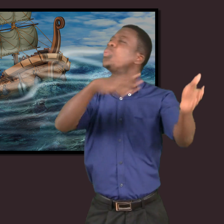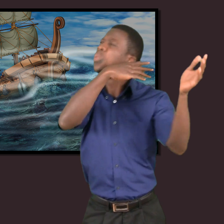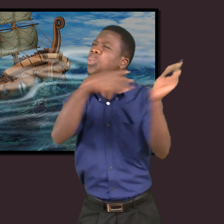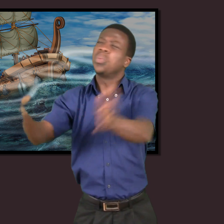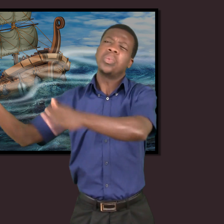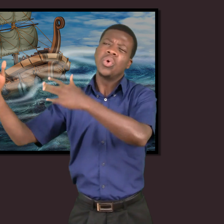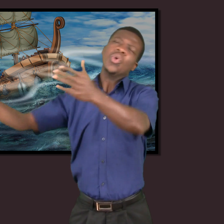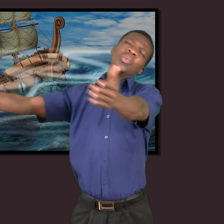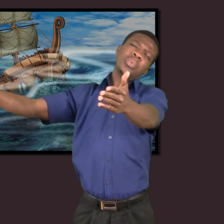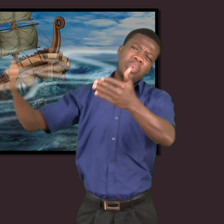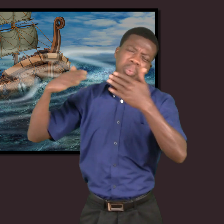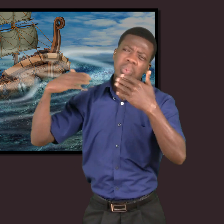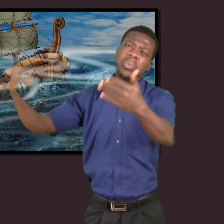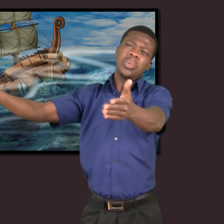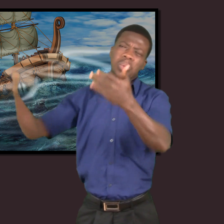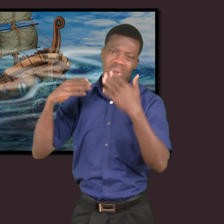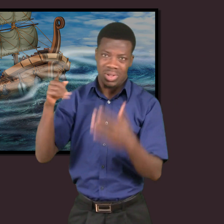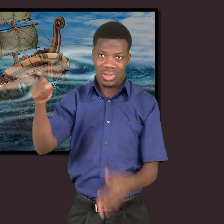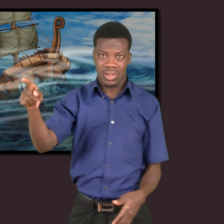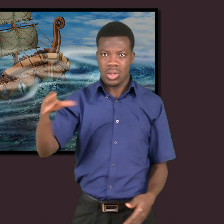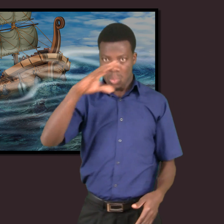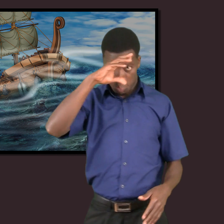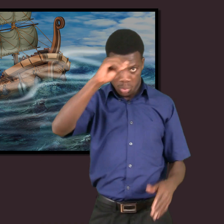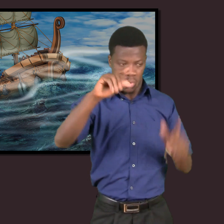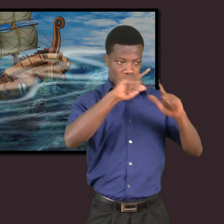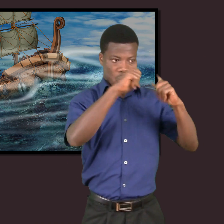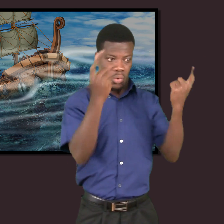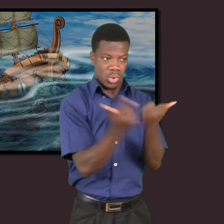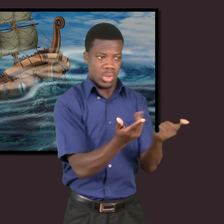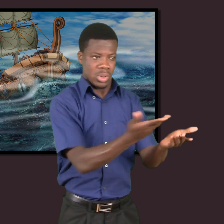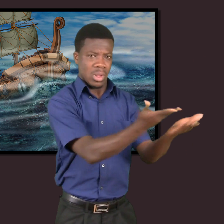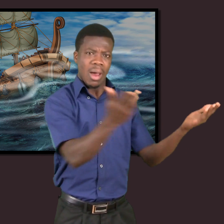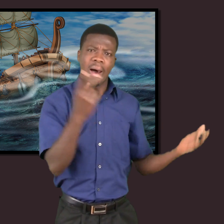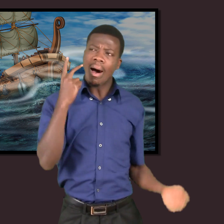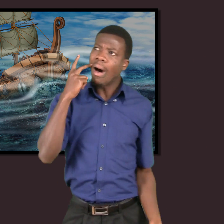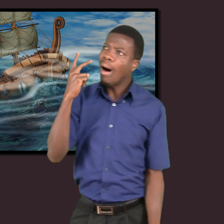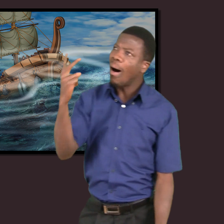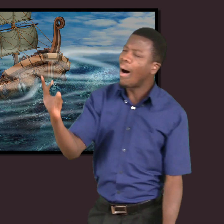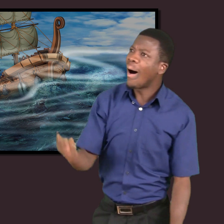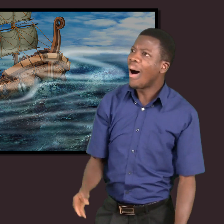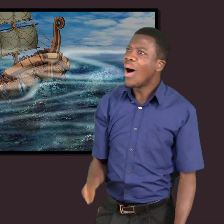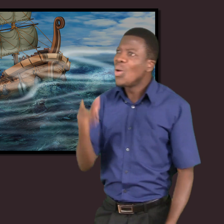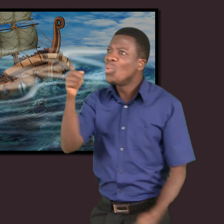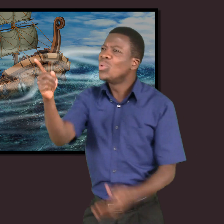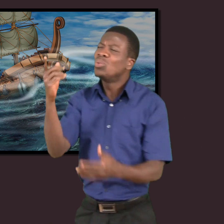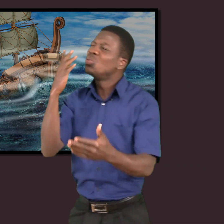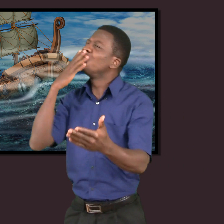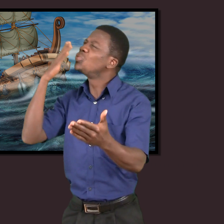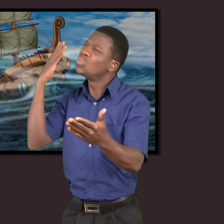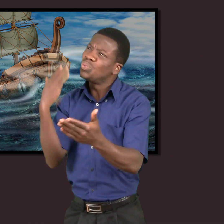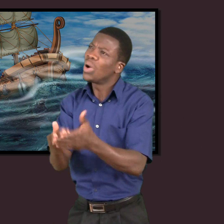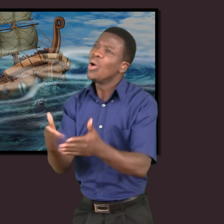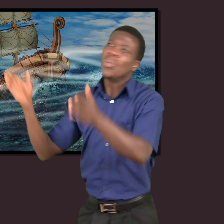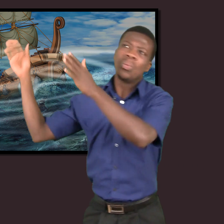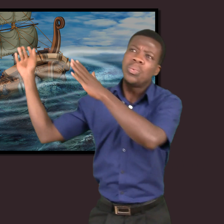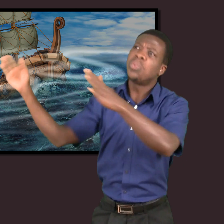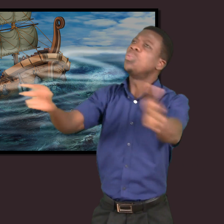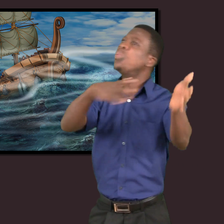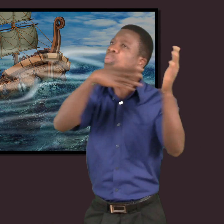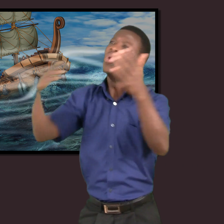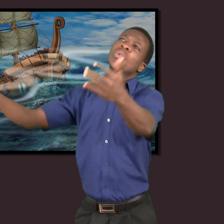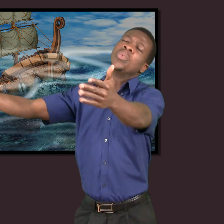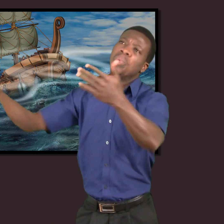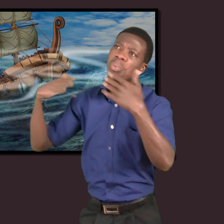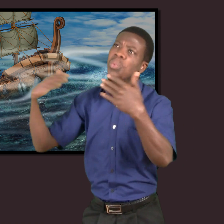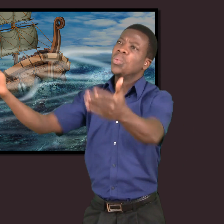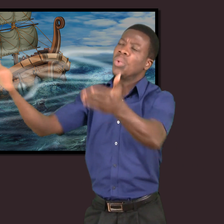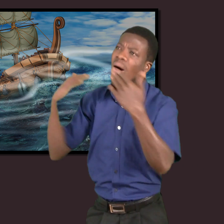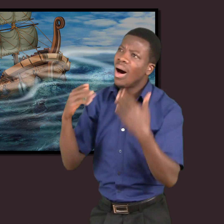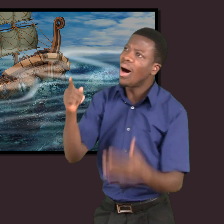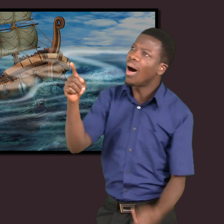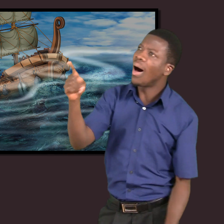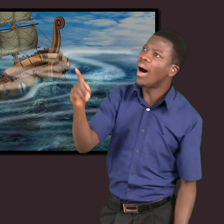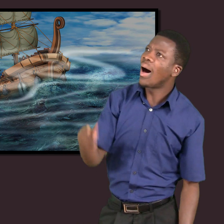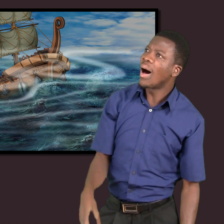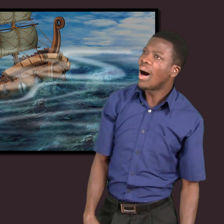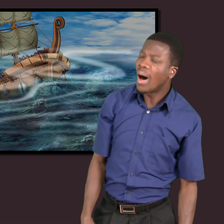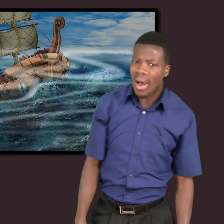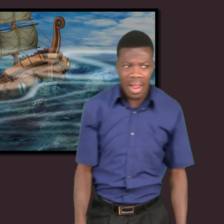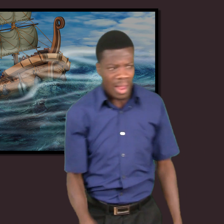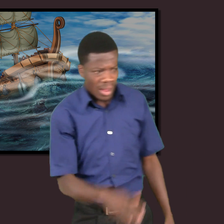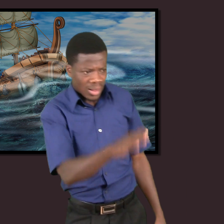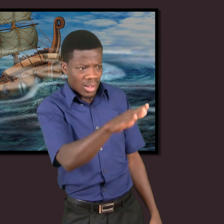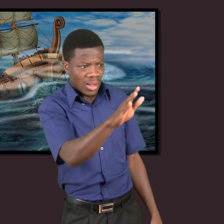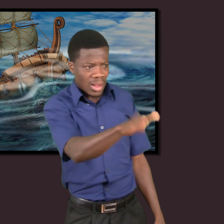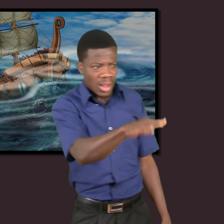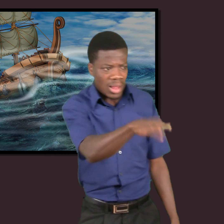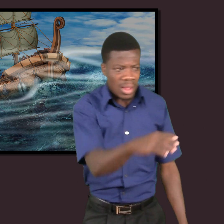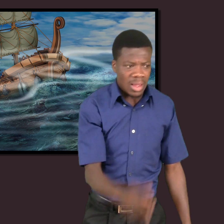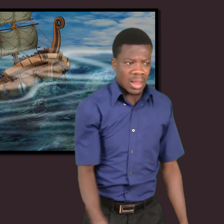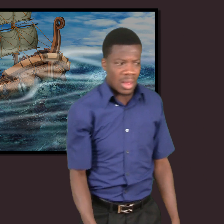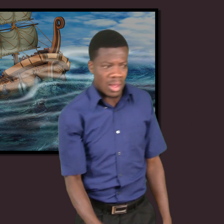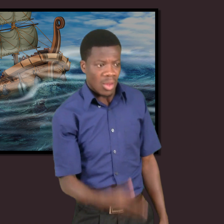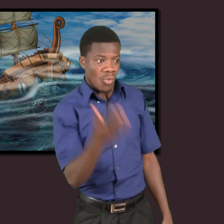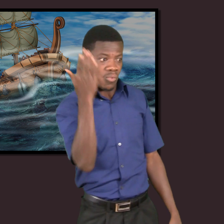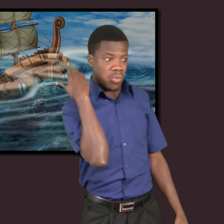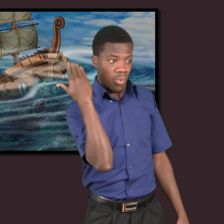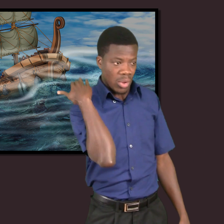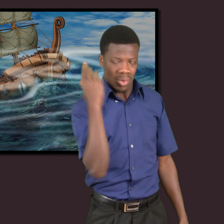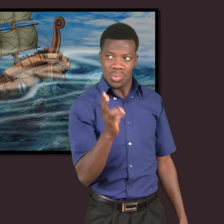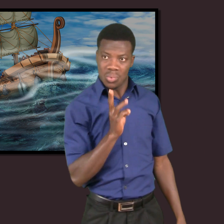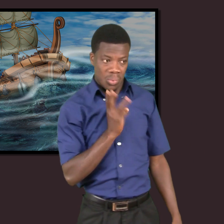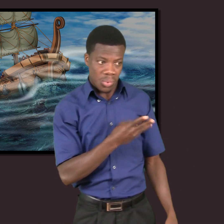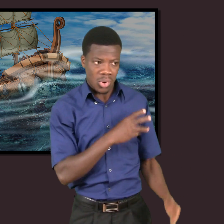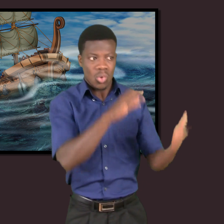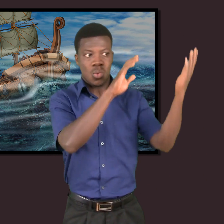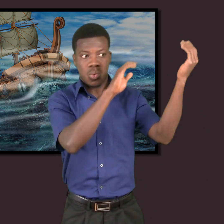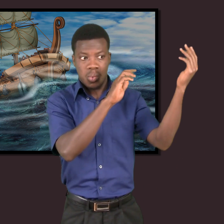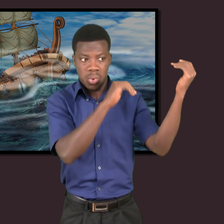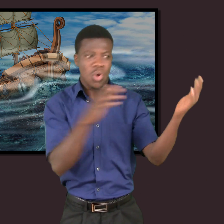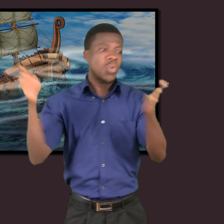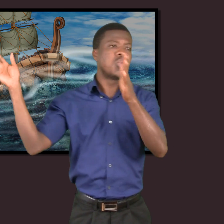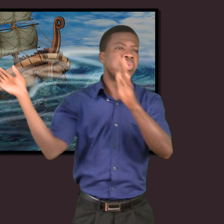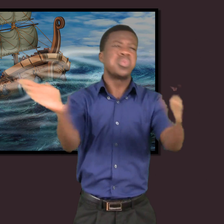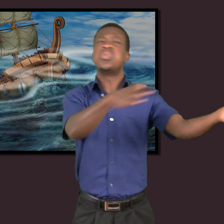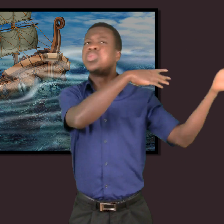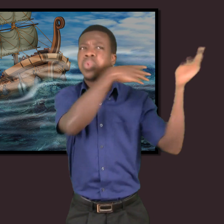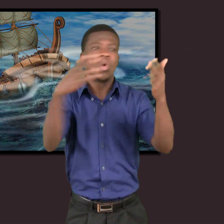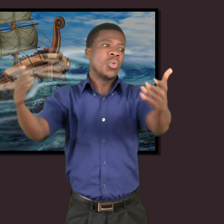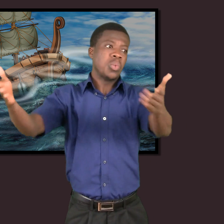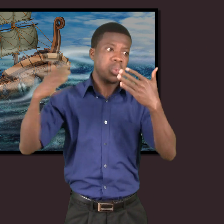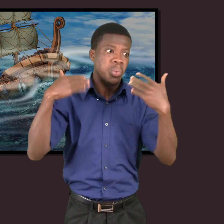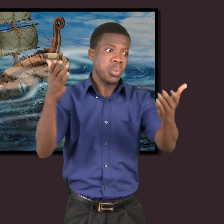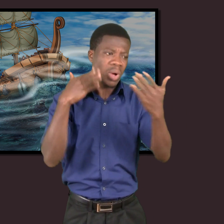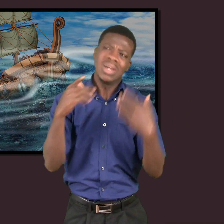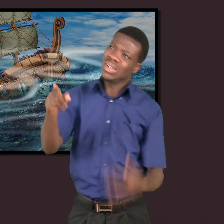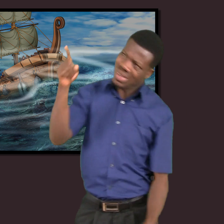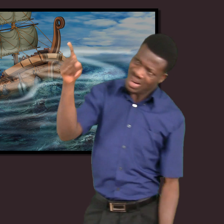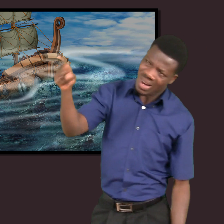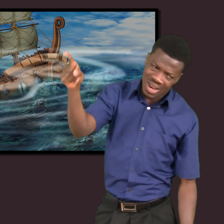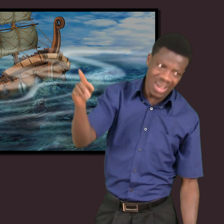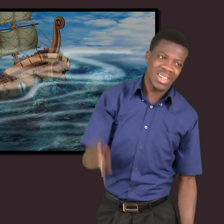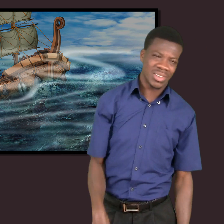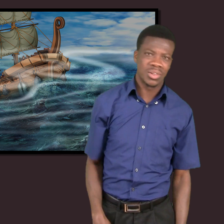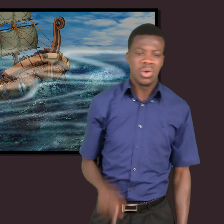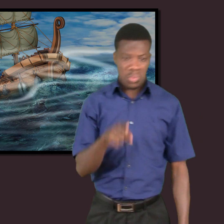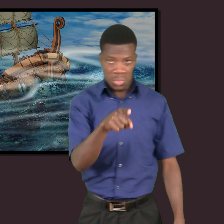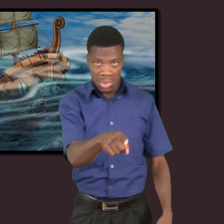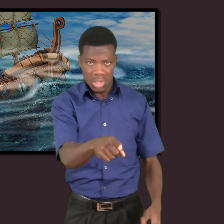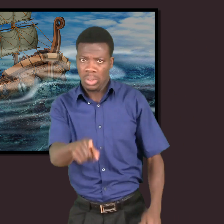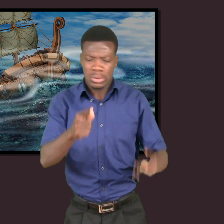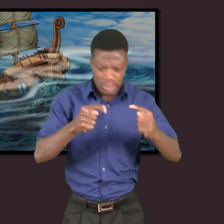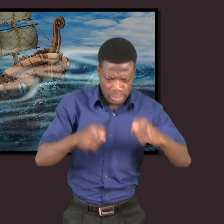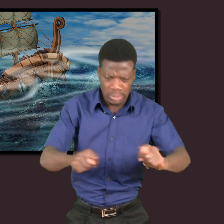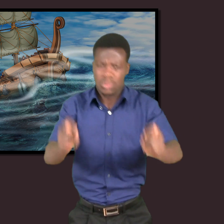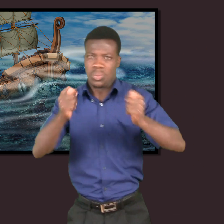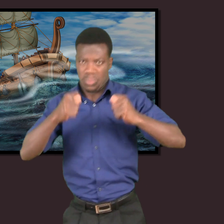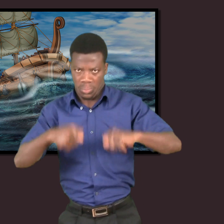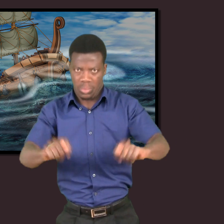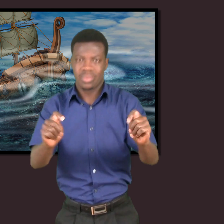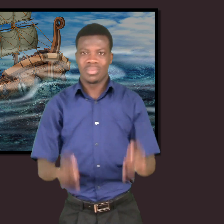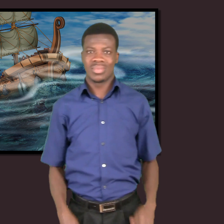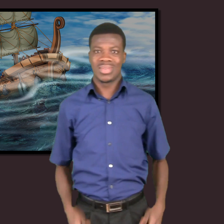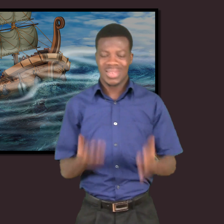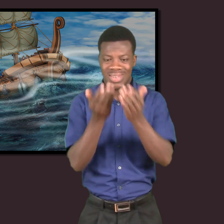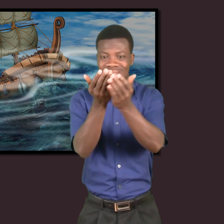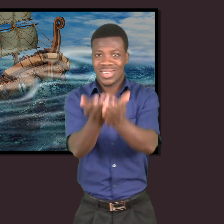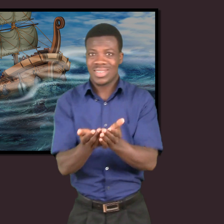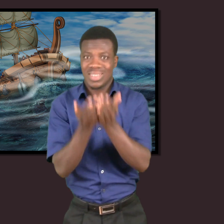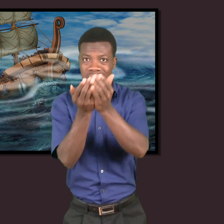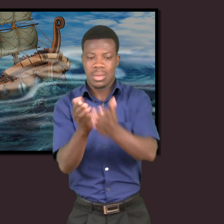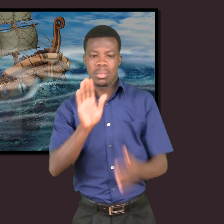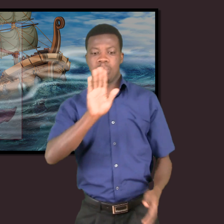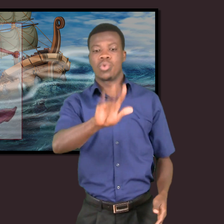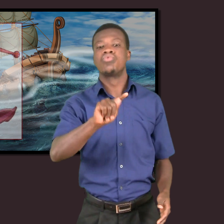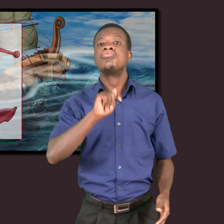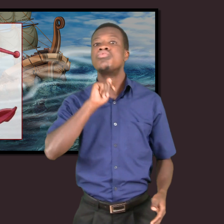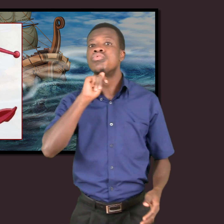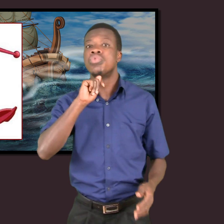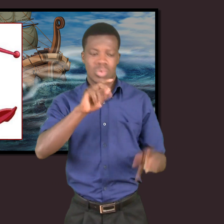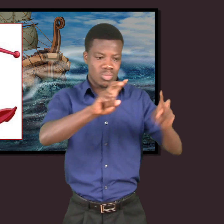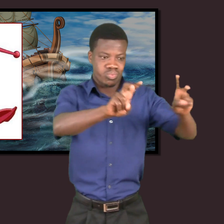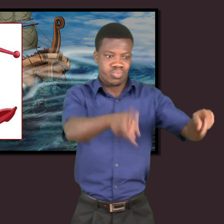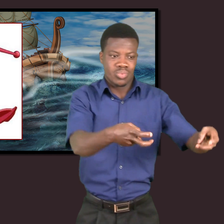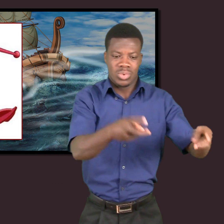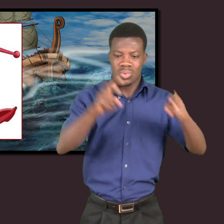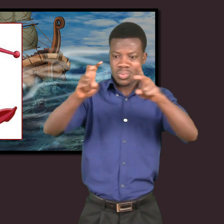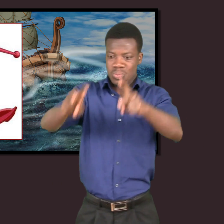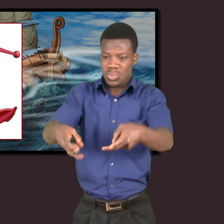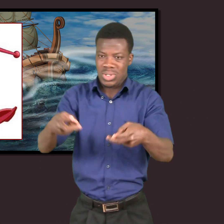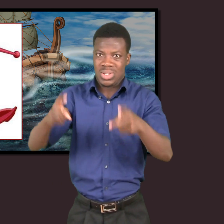When a gentle south wind began to blow, they thought they had their opportunity.